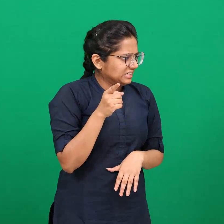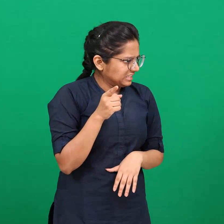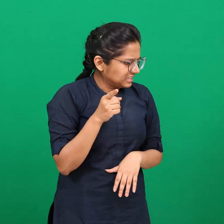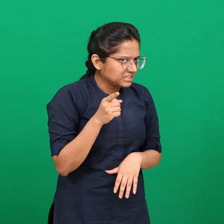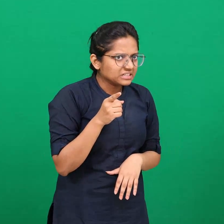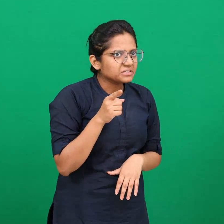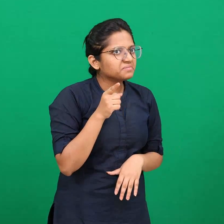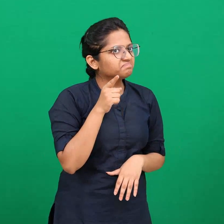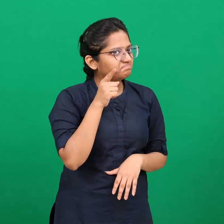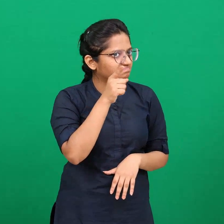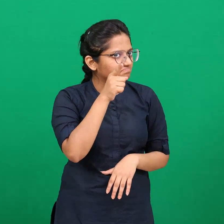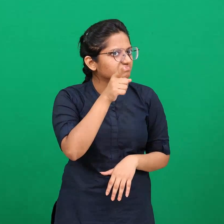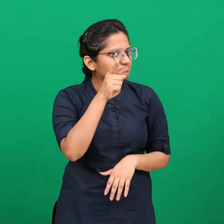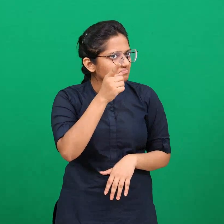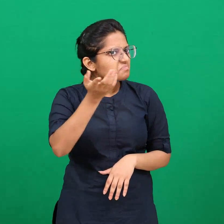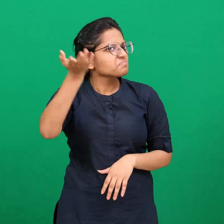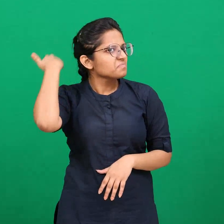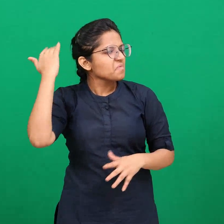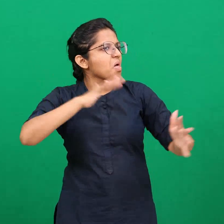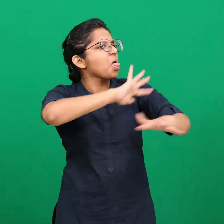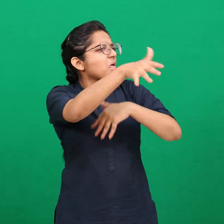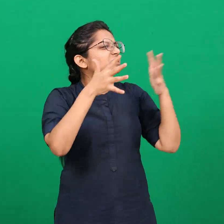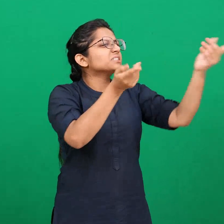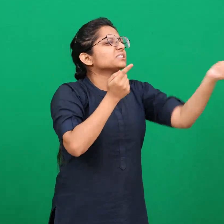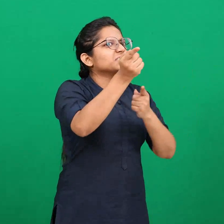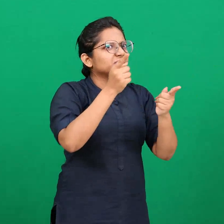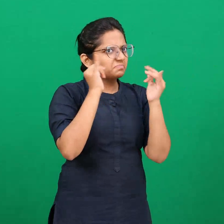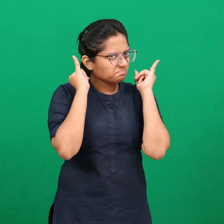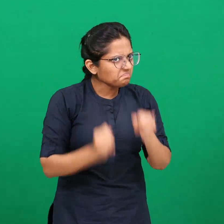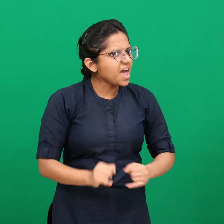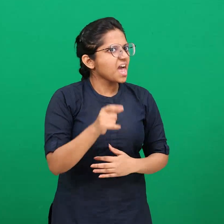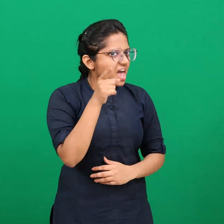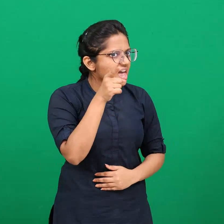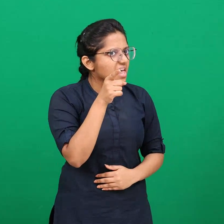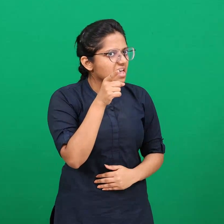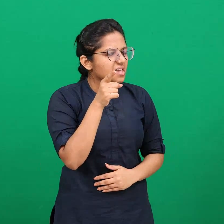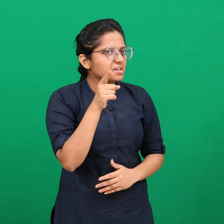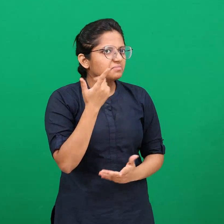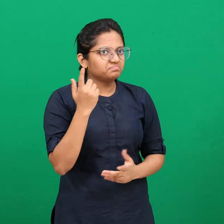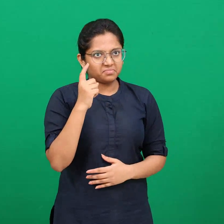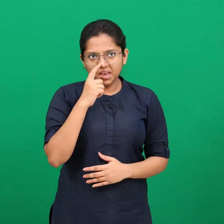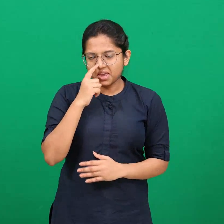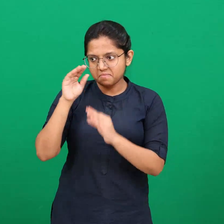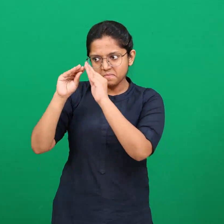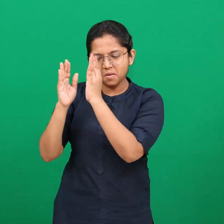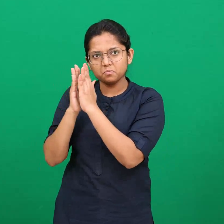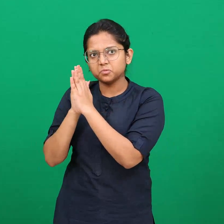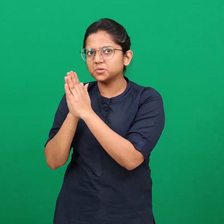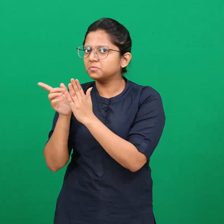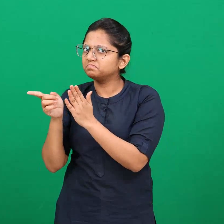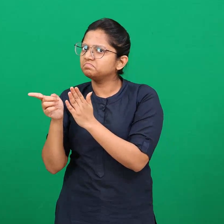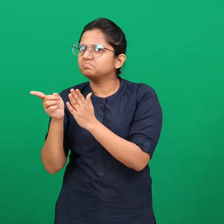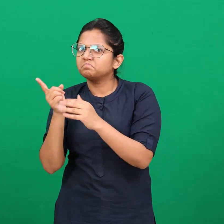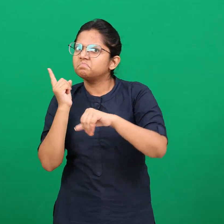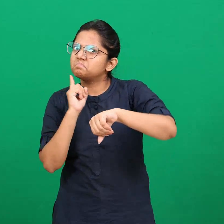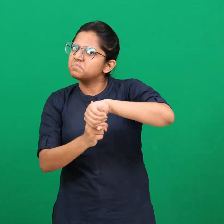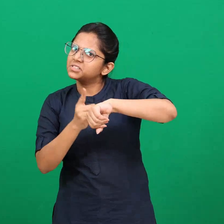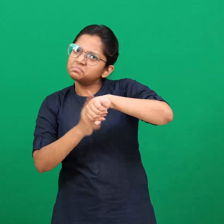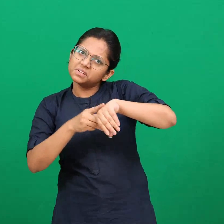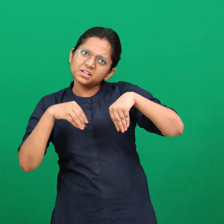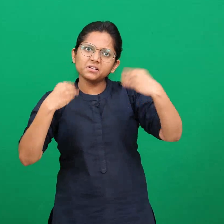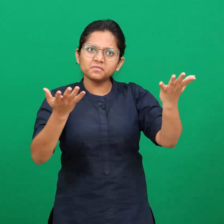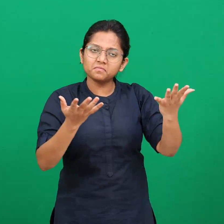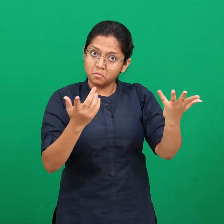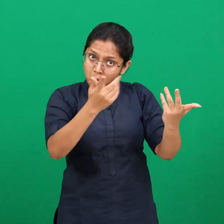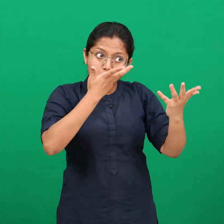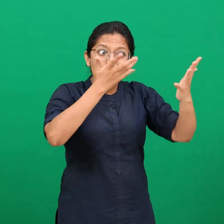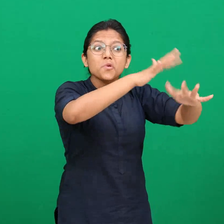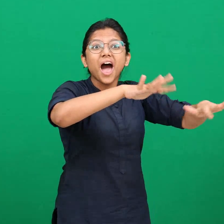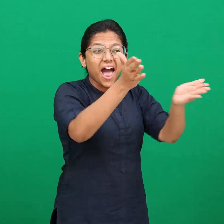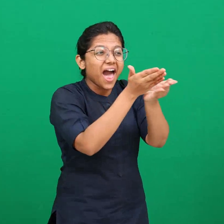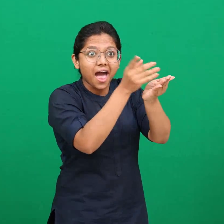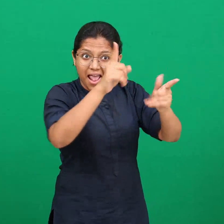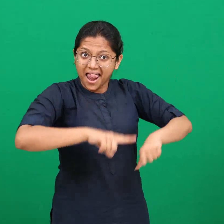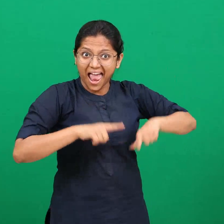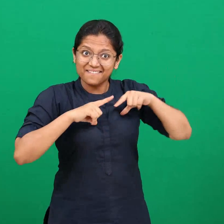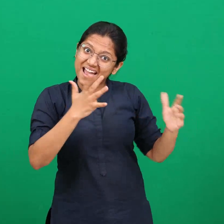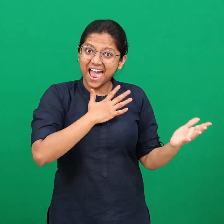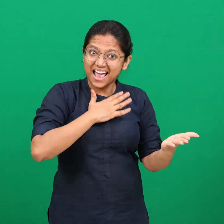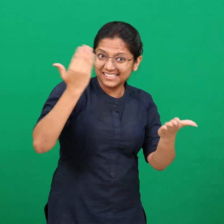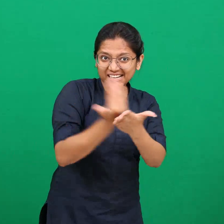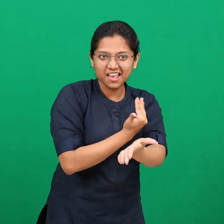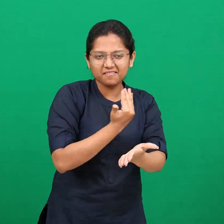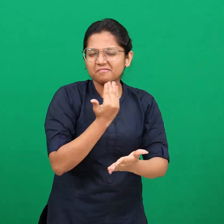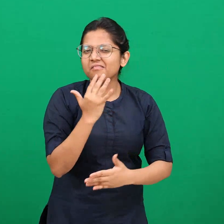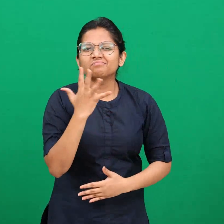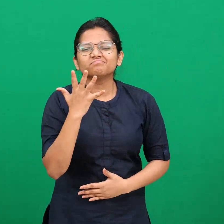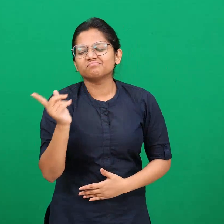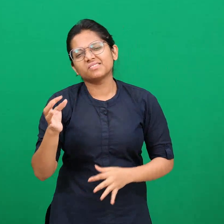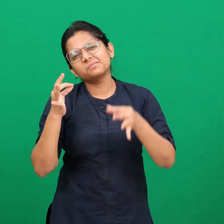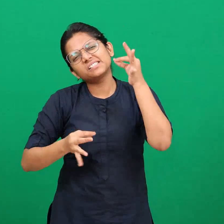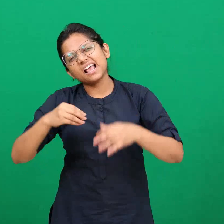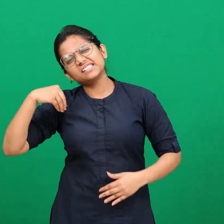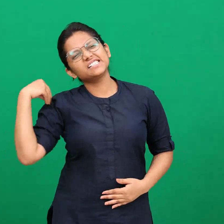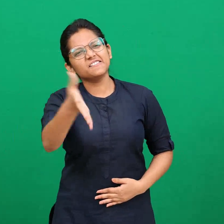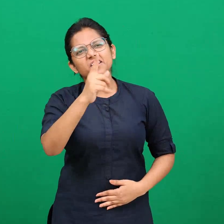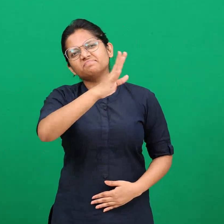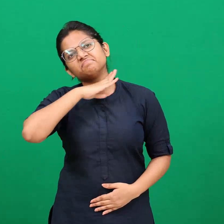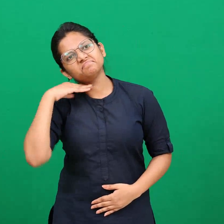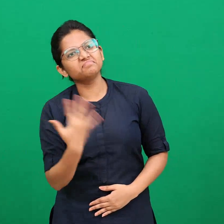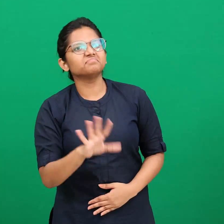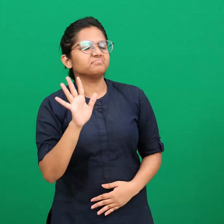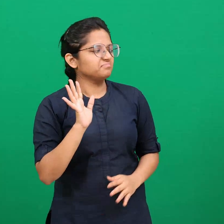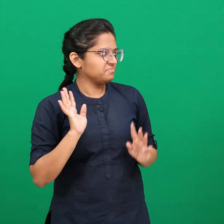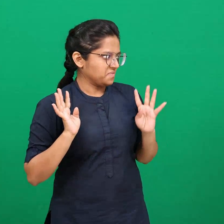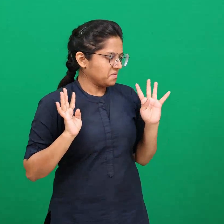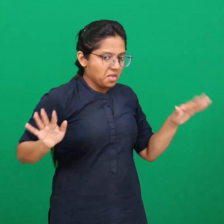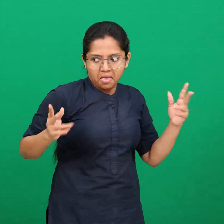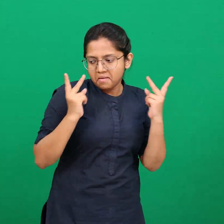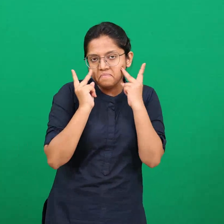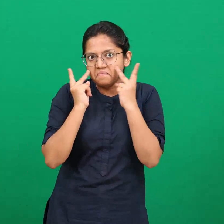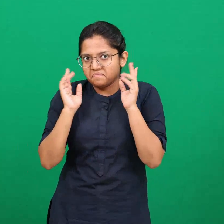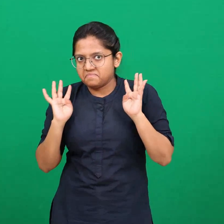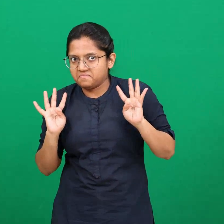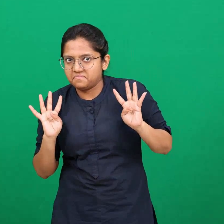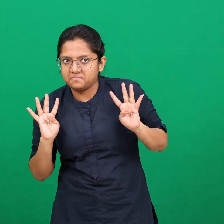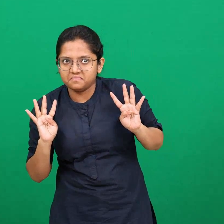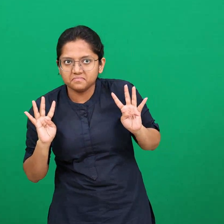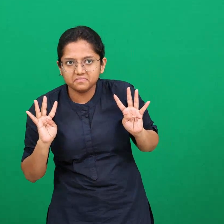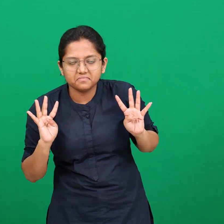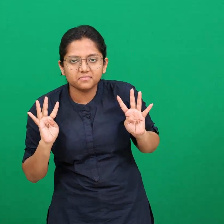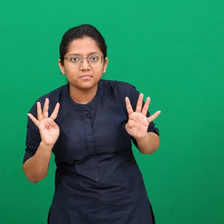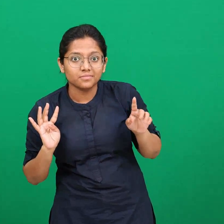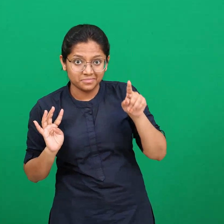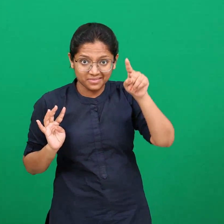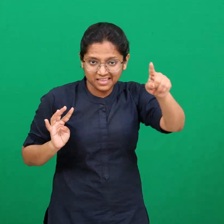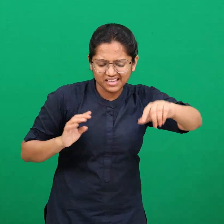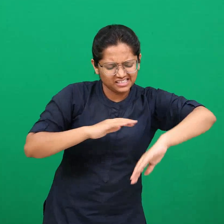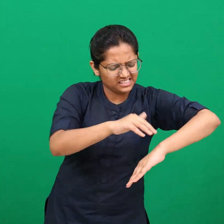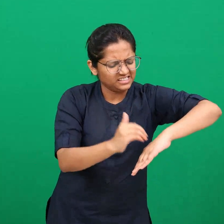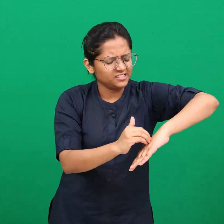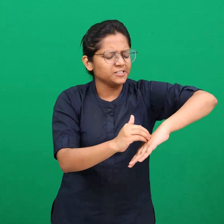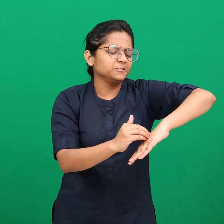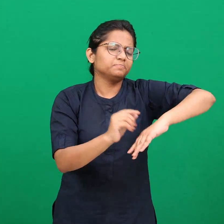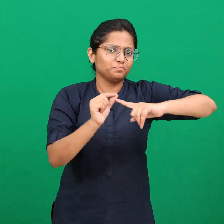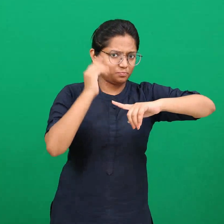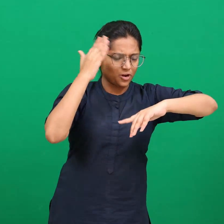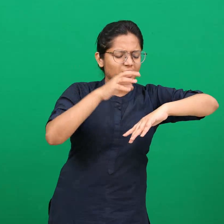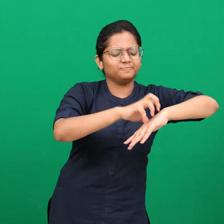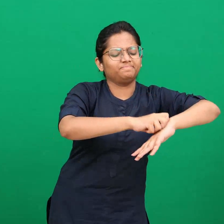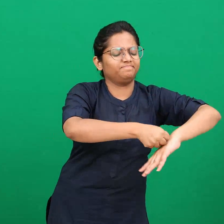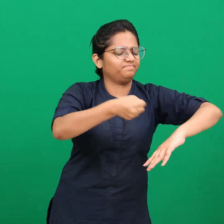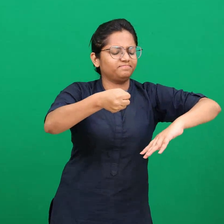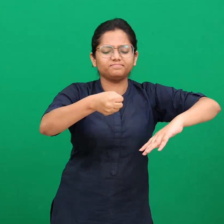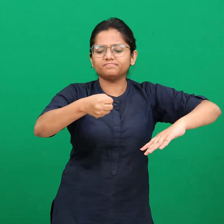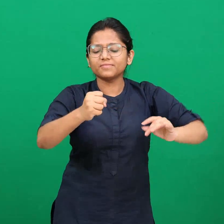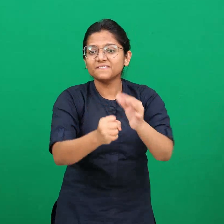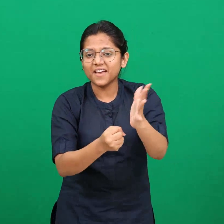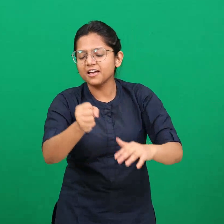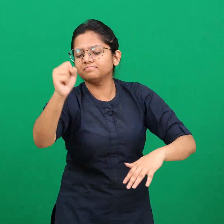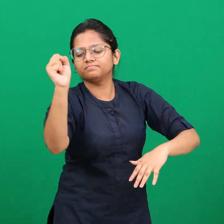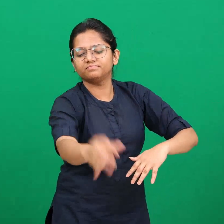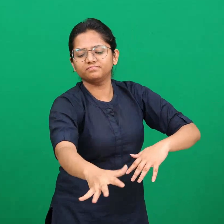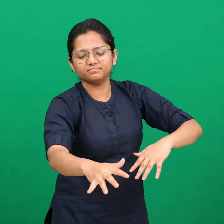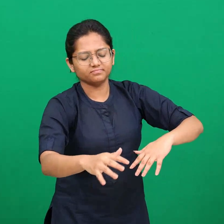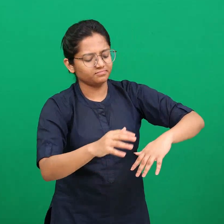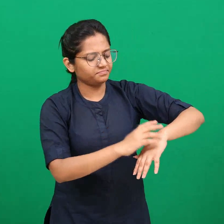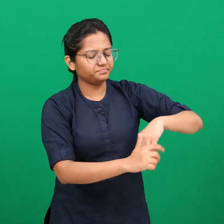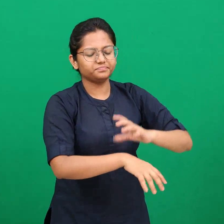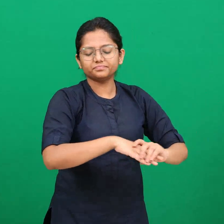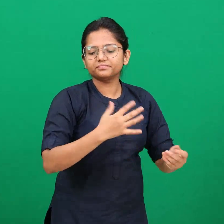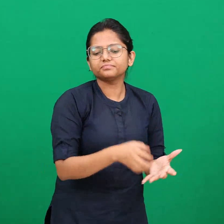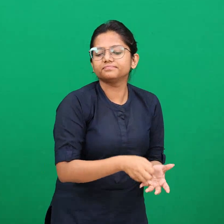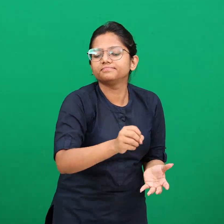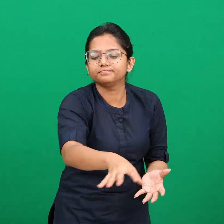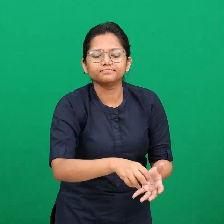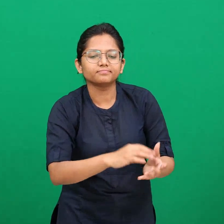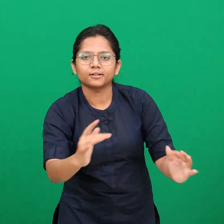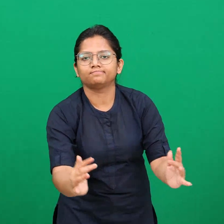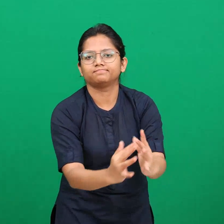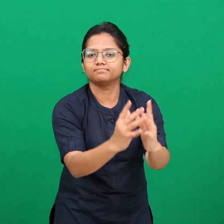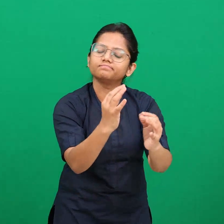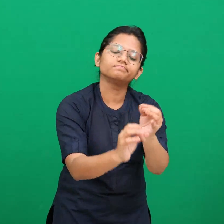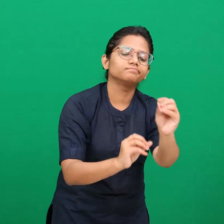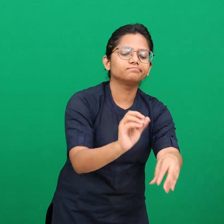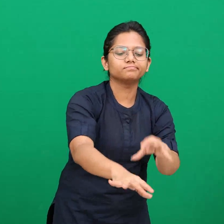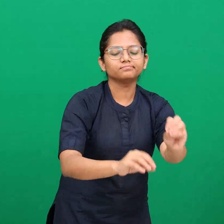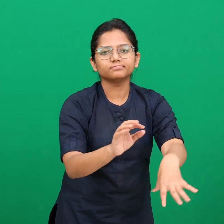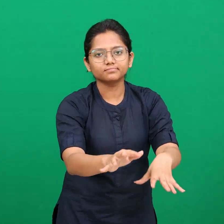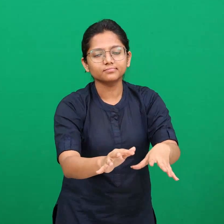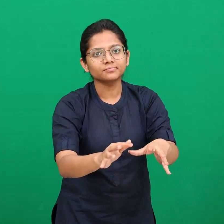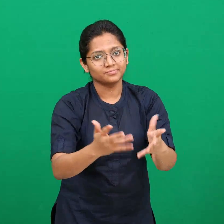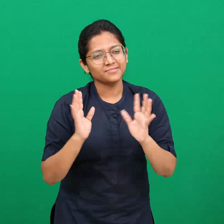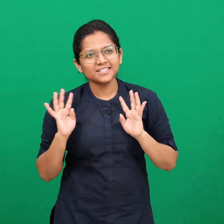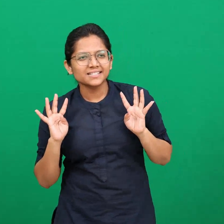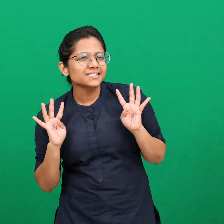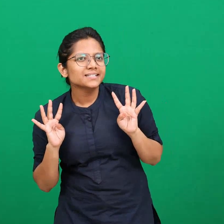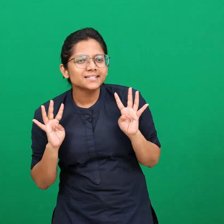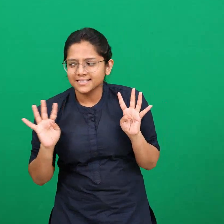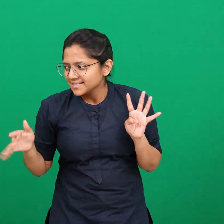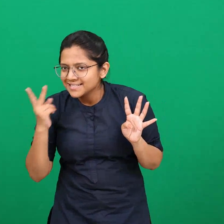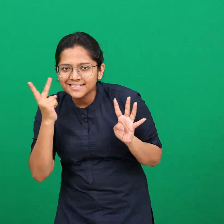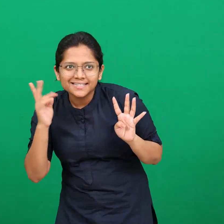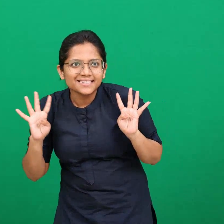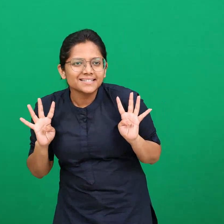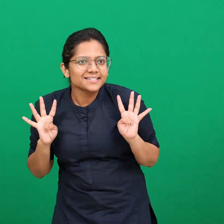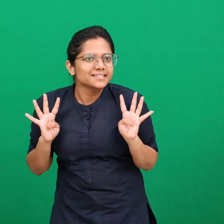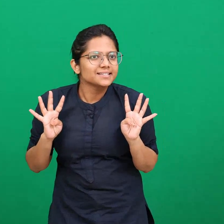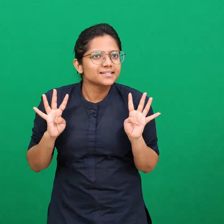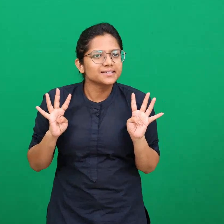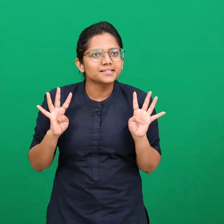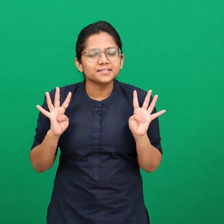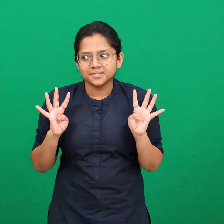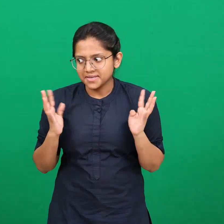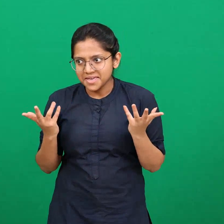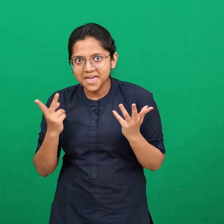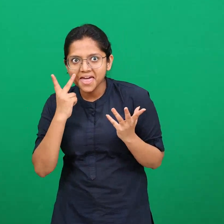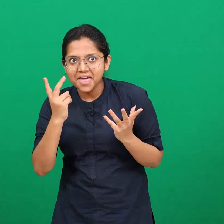Although he was saved from the sea, Justice has not allowed him to live." But Paul shook the creature off into the fire and suffered no ill effects.